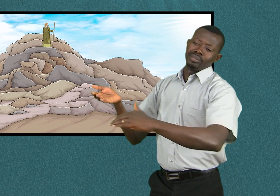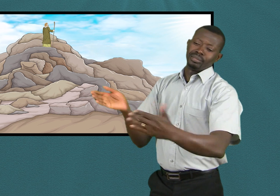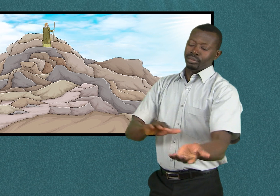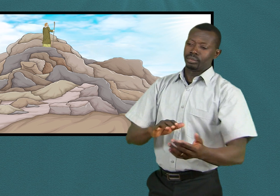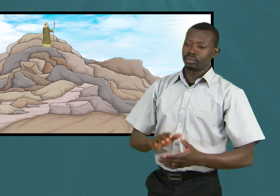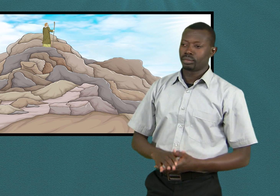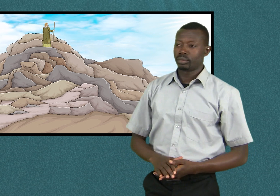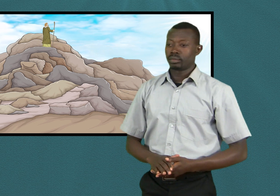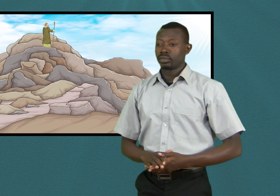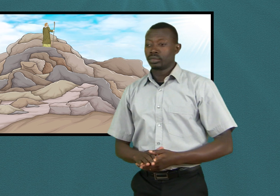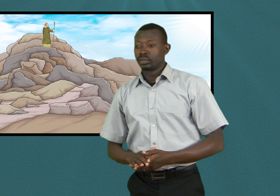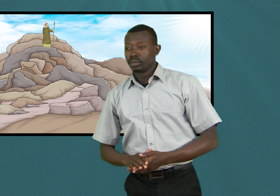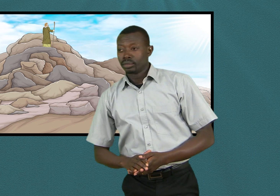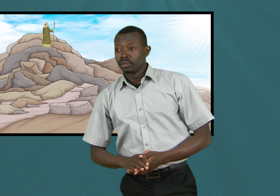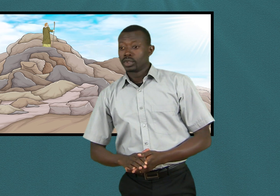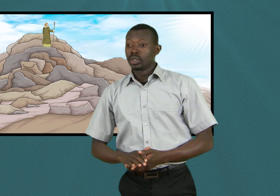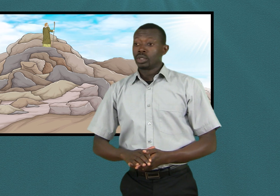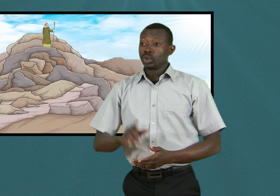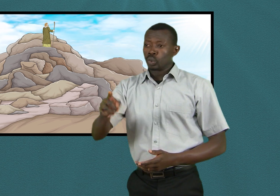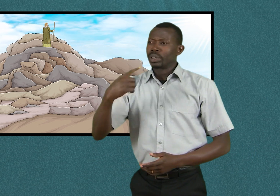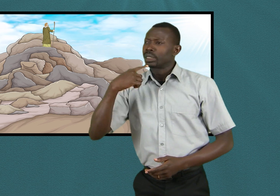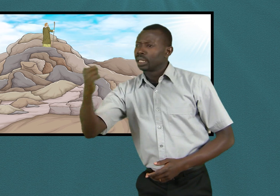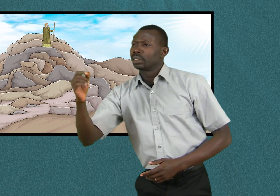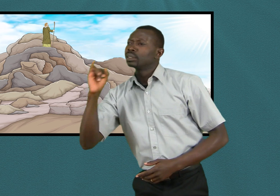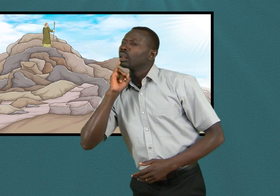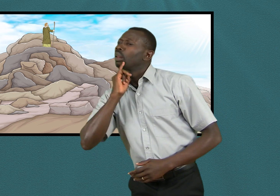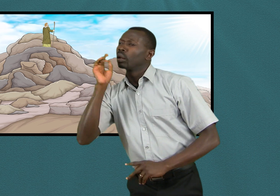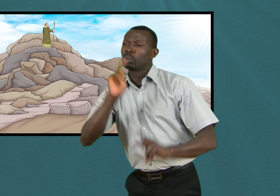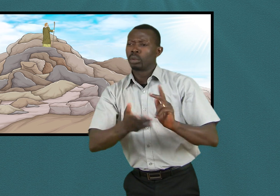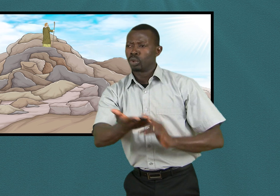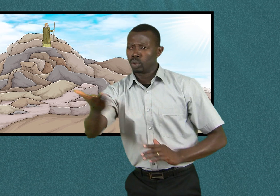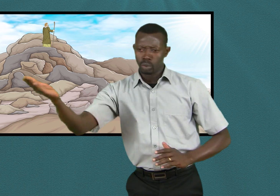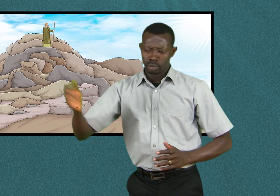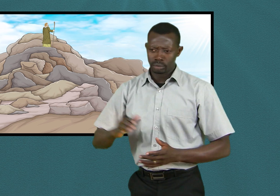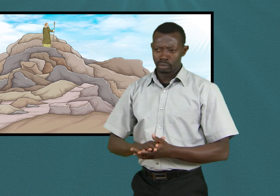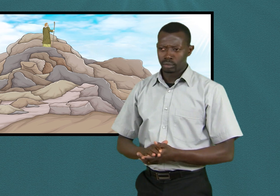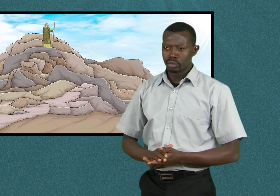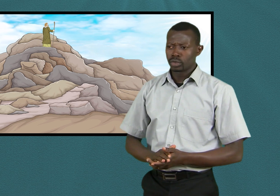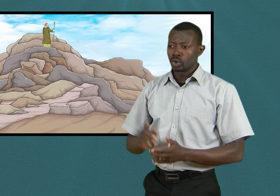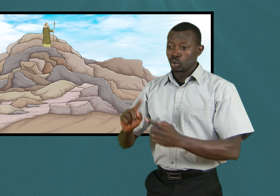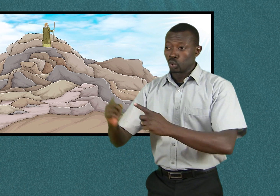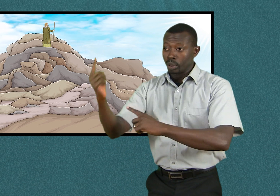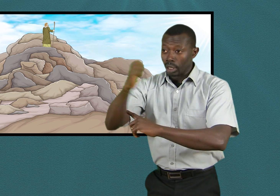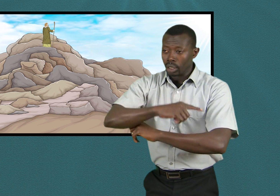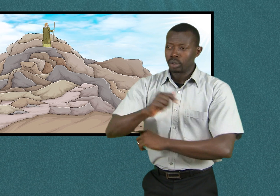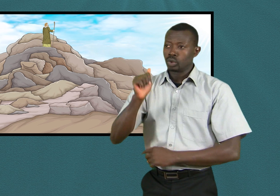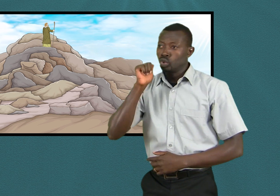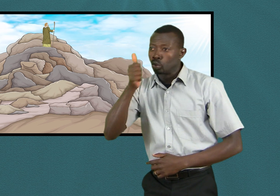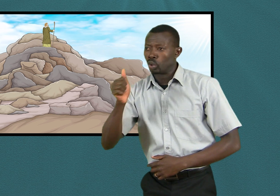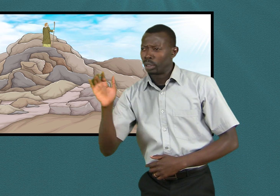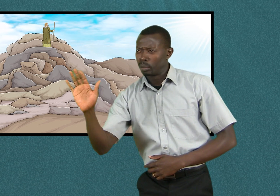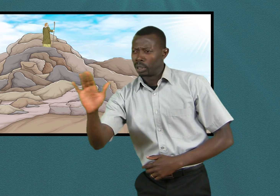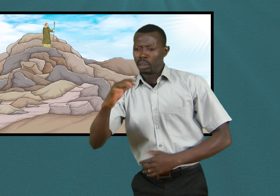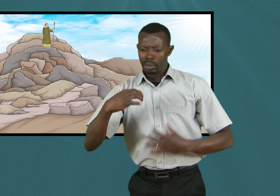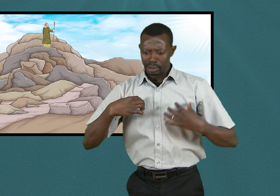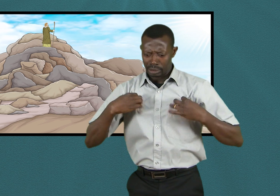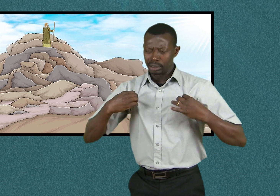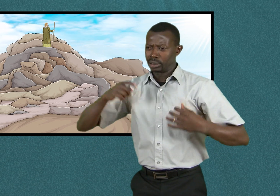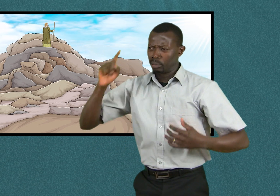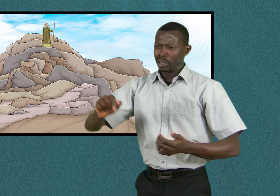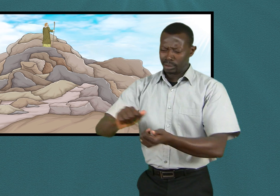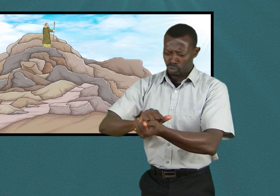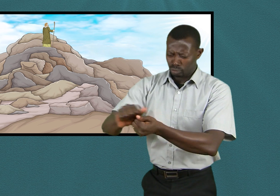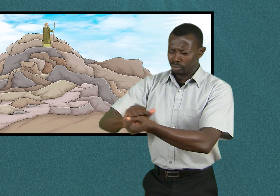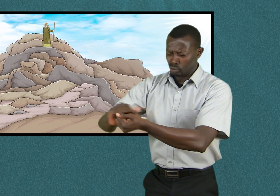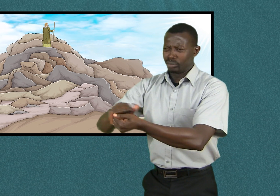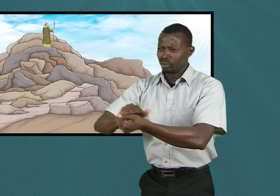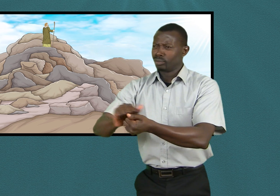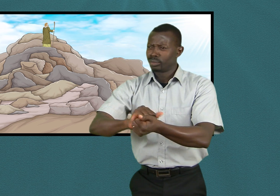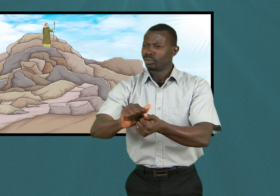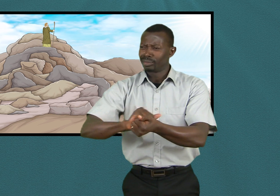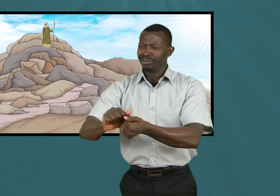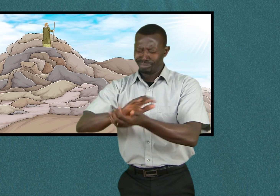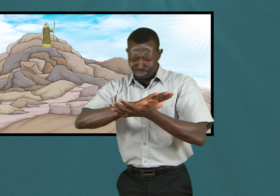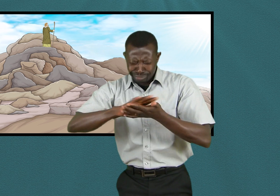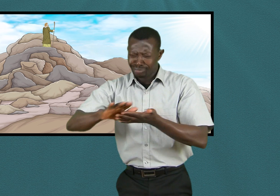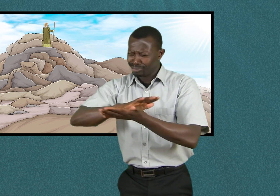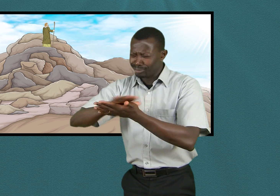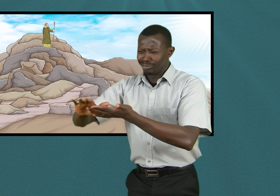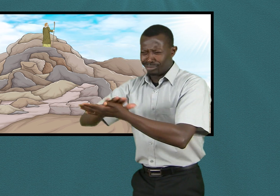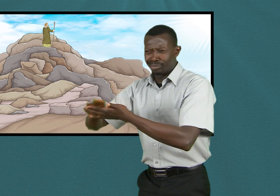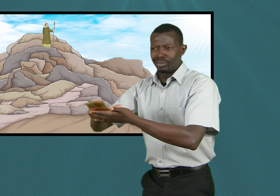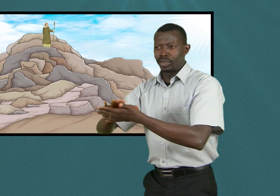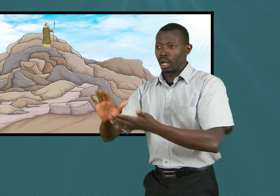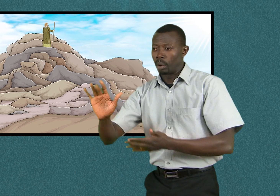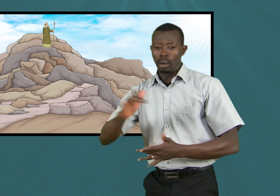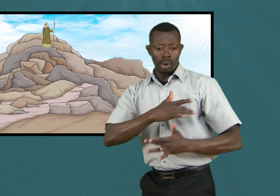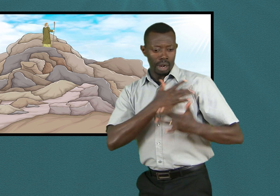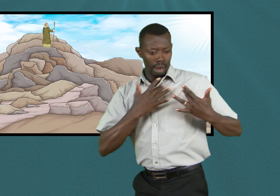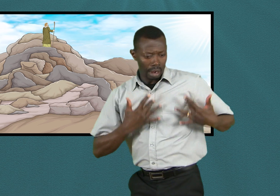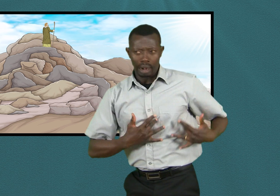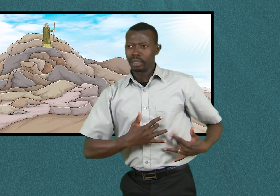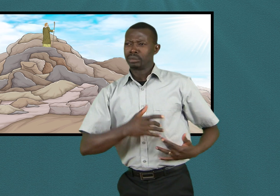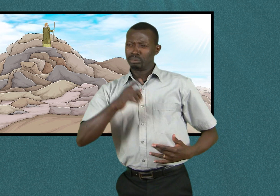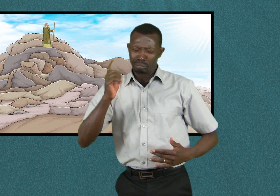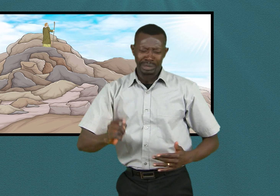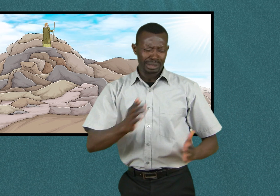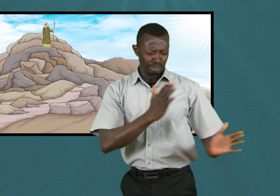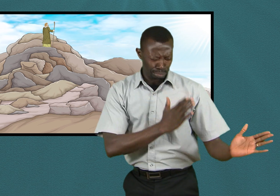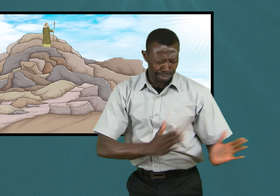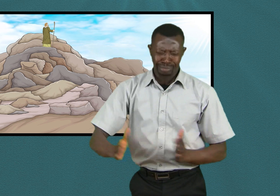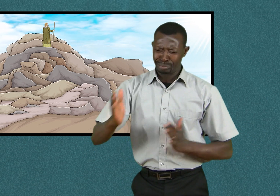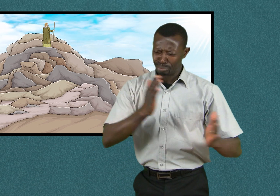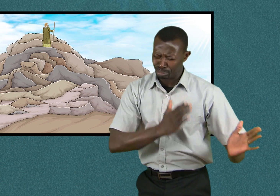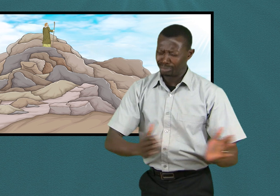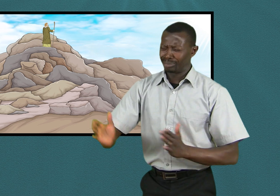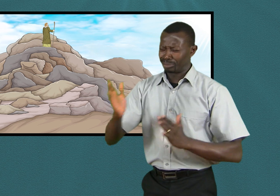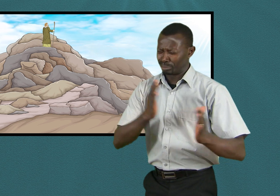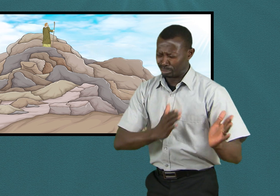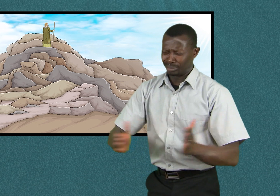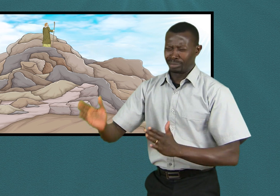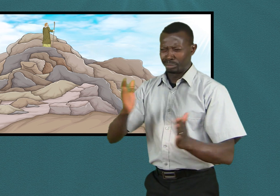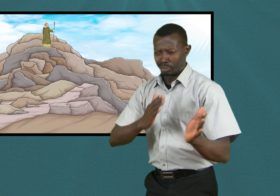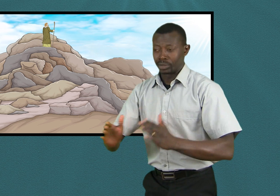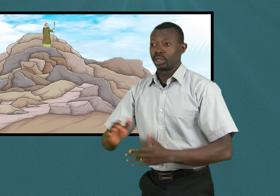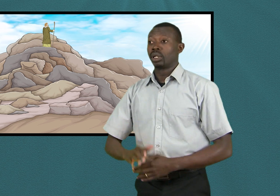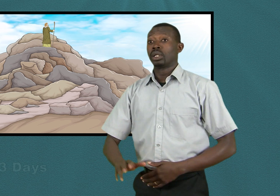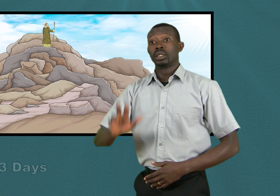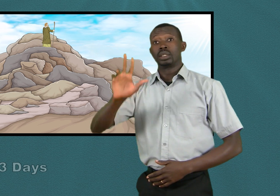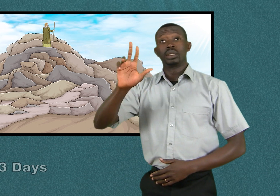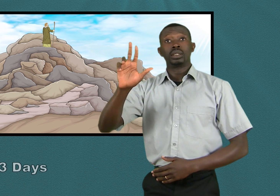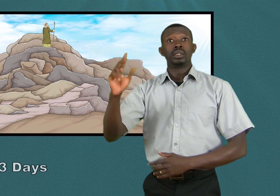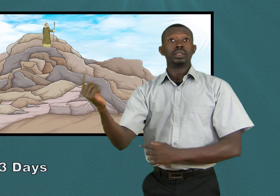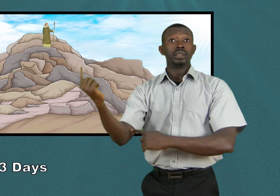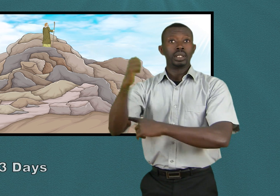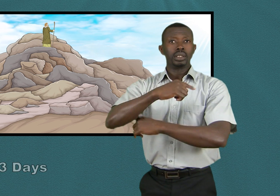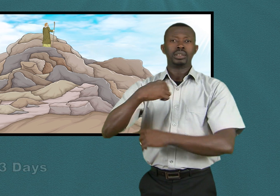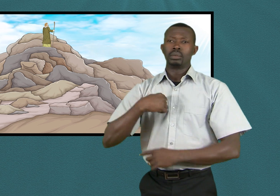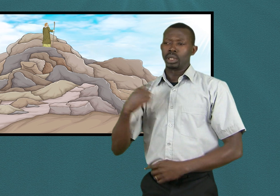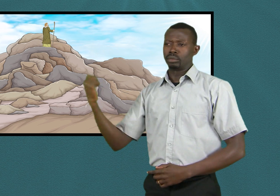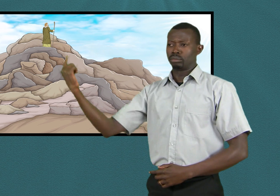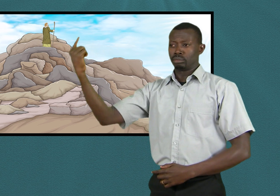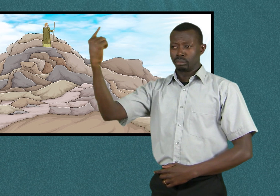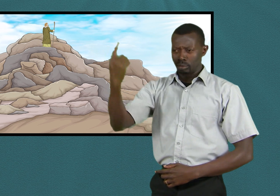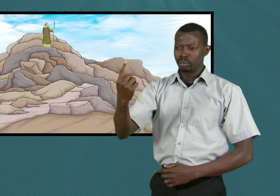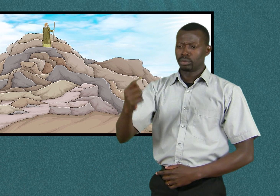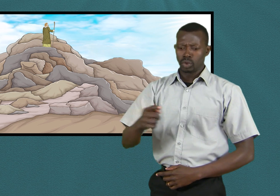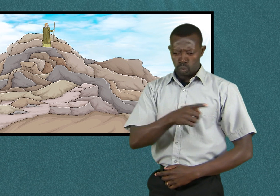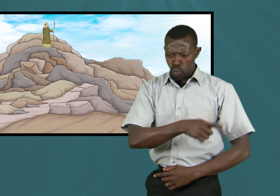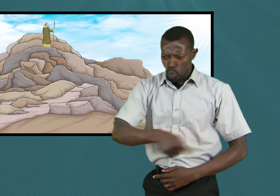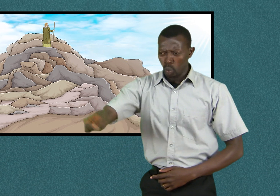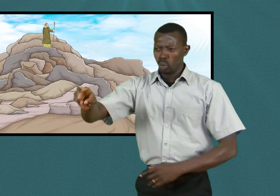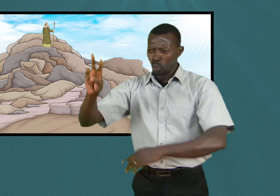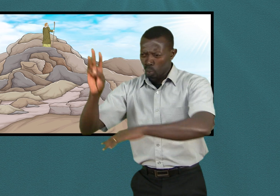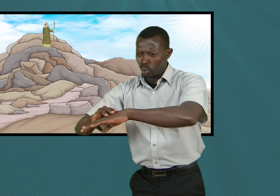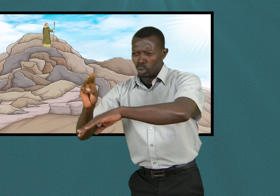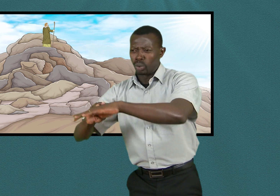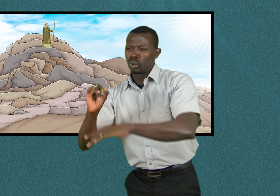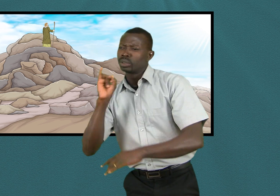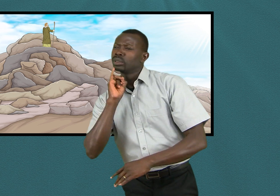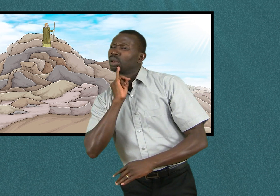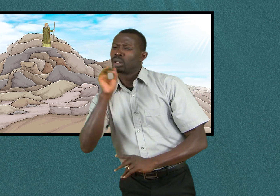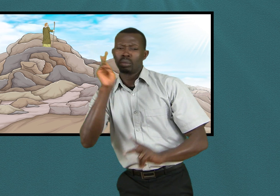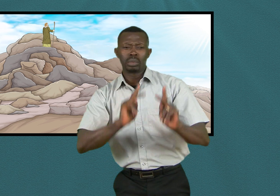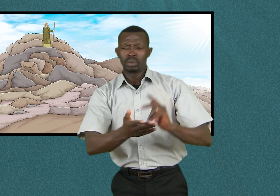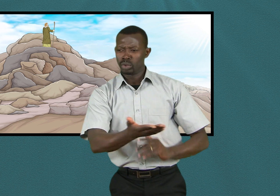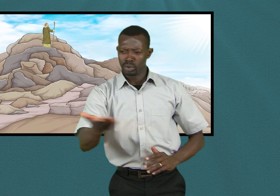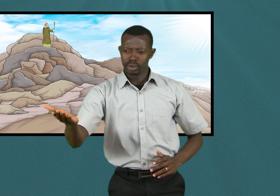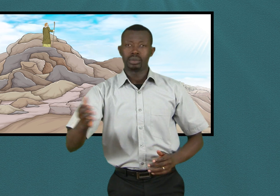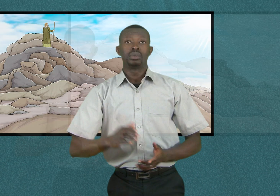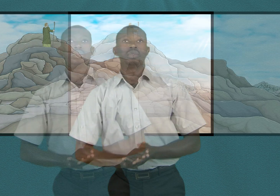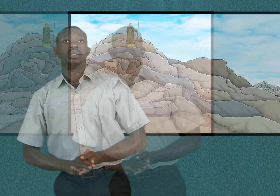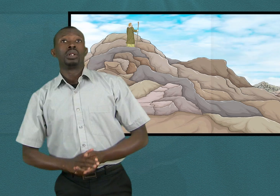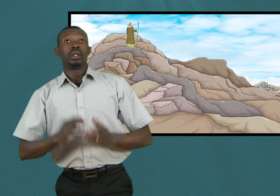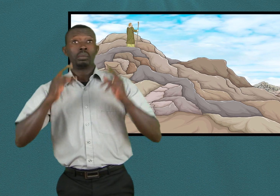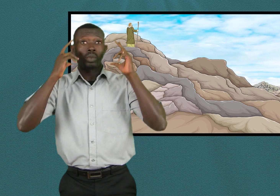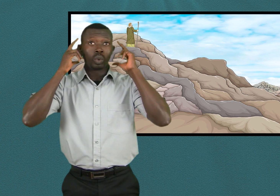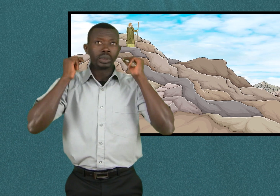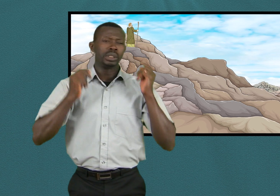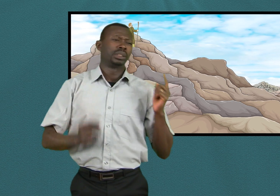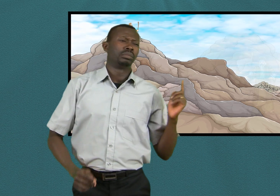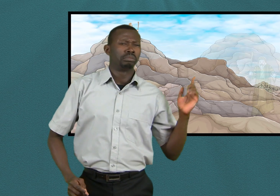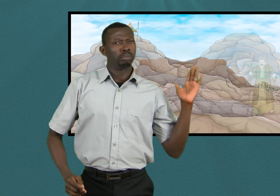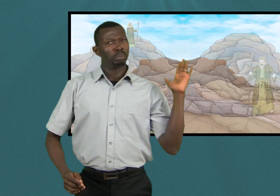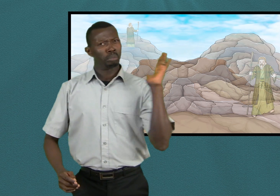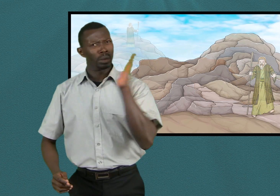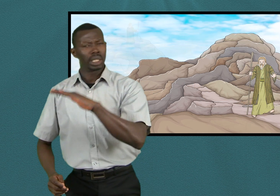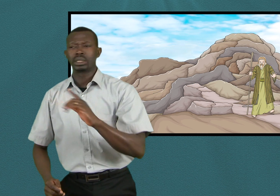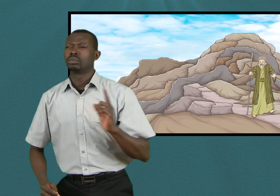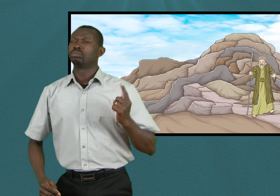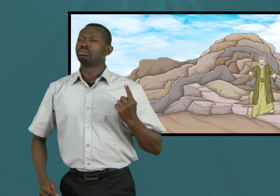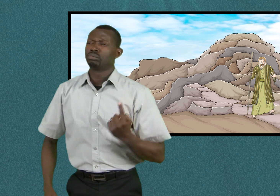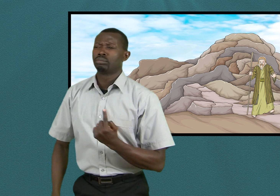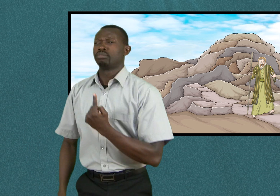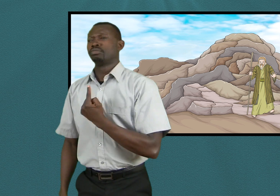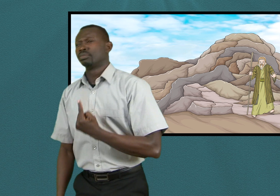No hand shall touch him, but he shall surely be stoned or shot with arrows—whether man or beast, he must not live.’ Only when the ram’s horn sounds a long blast may they approach the mountain.”